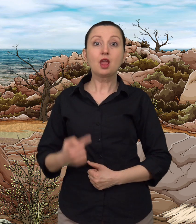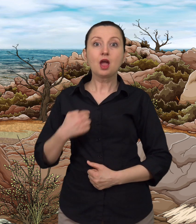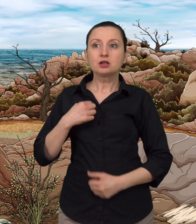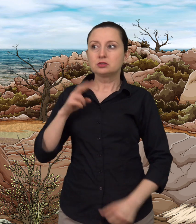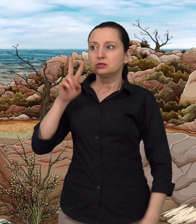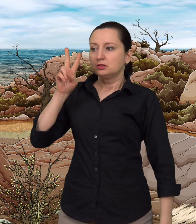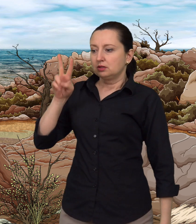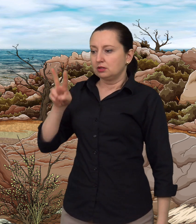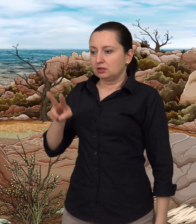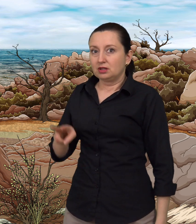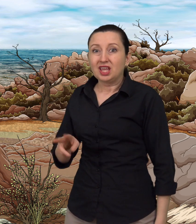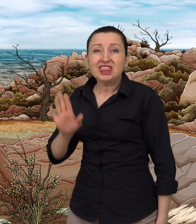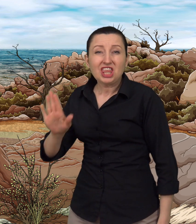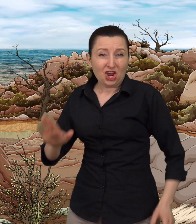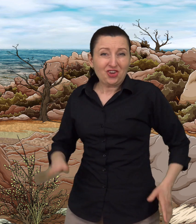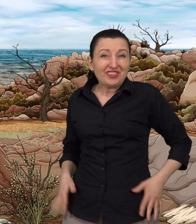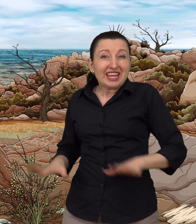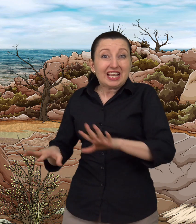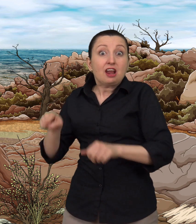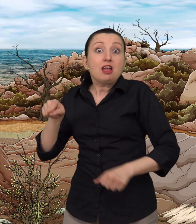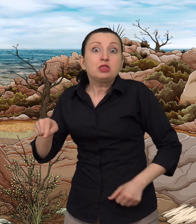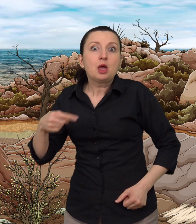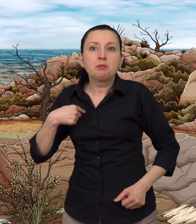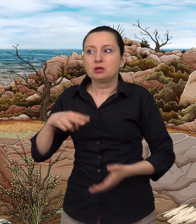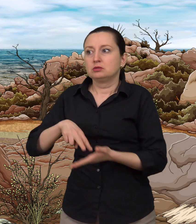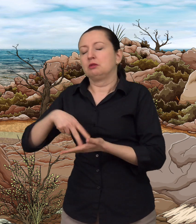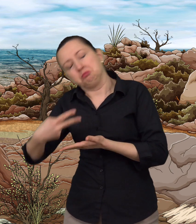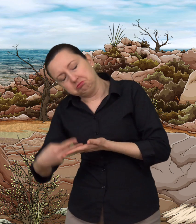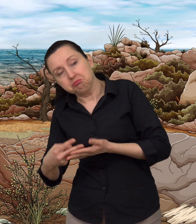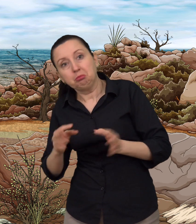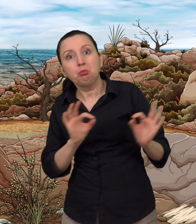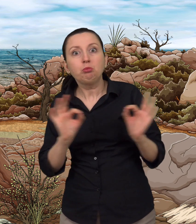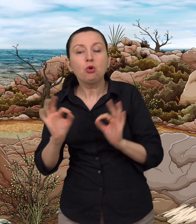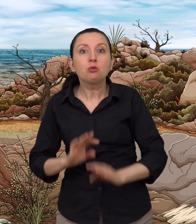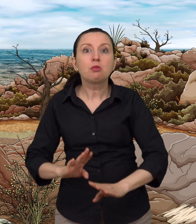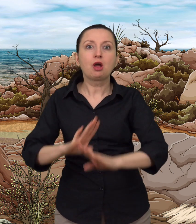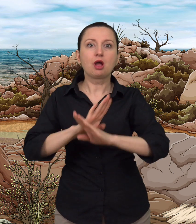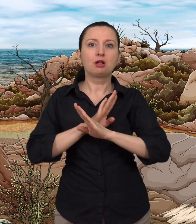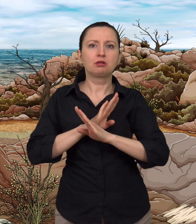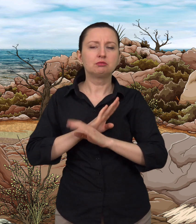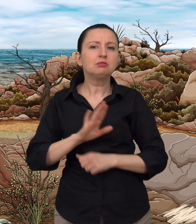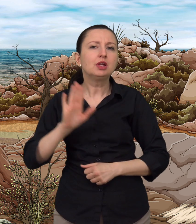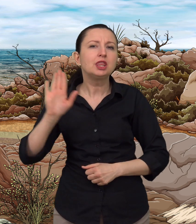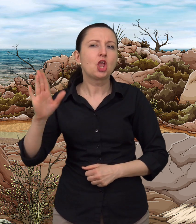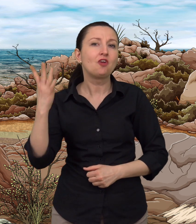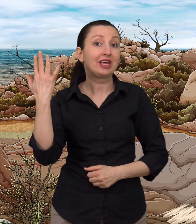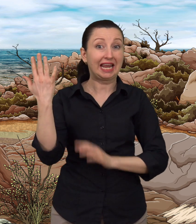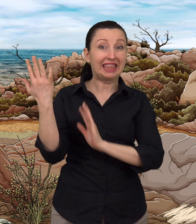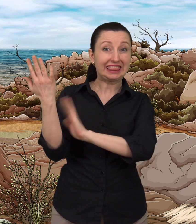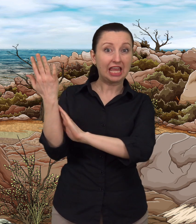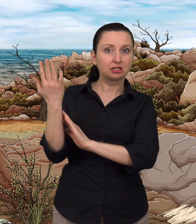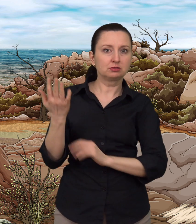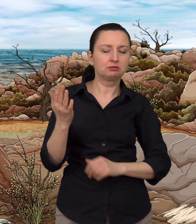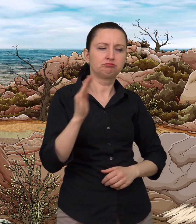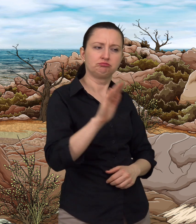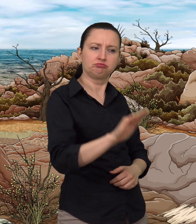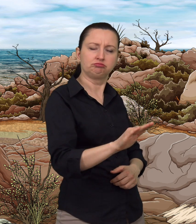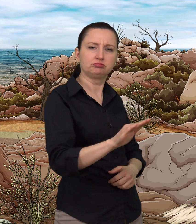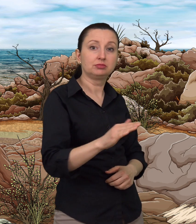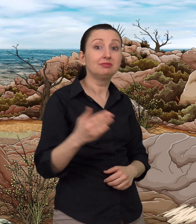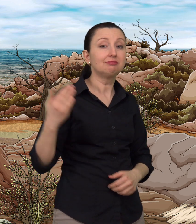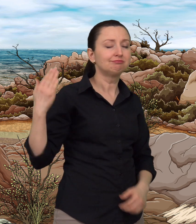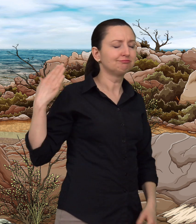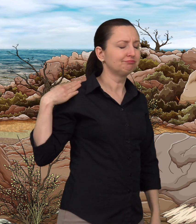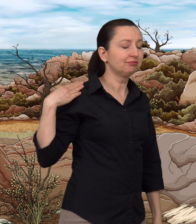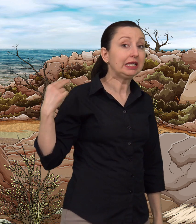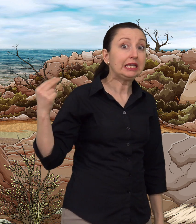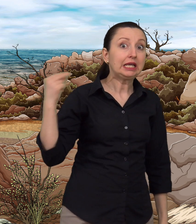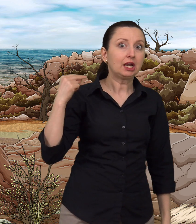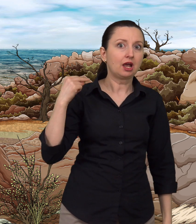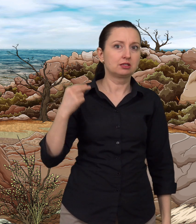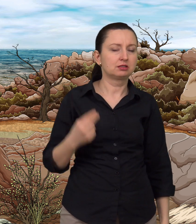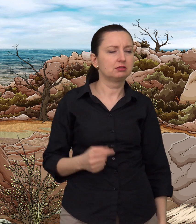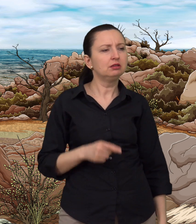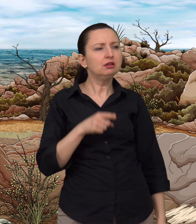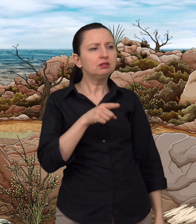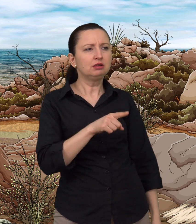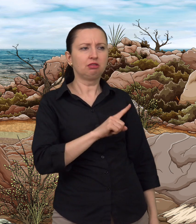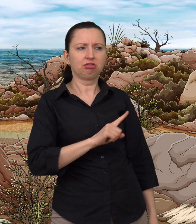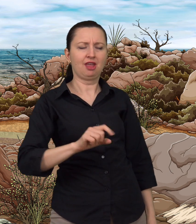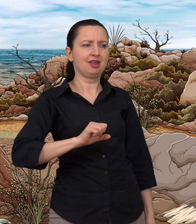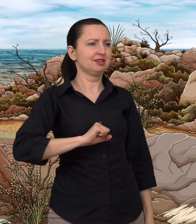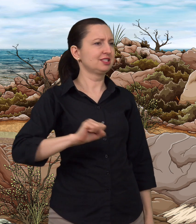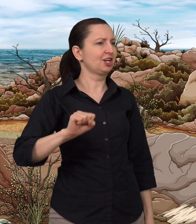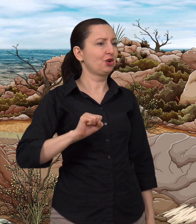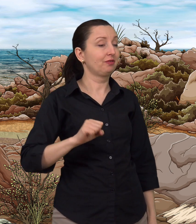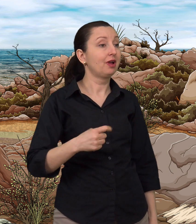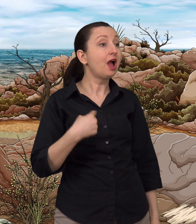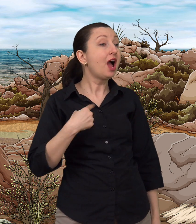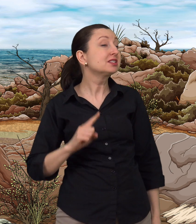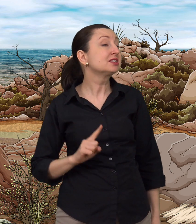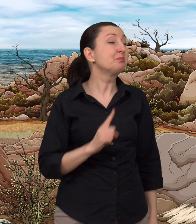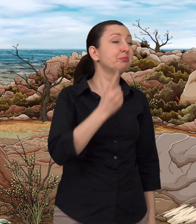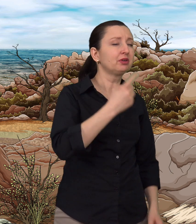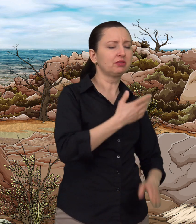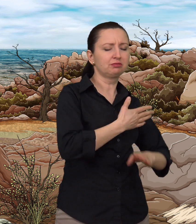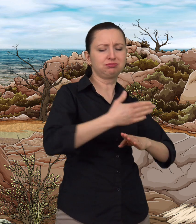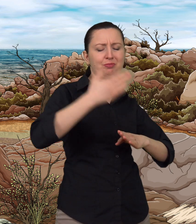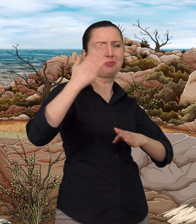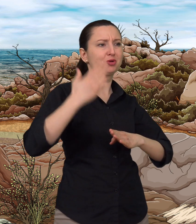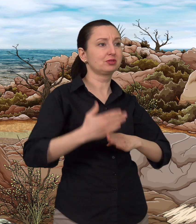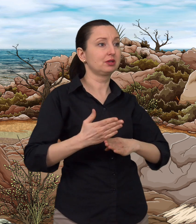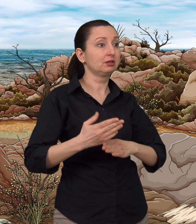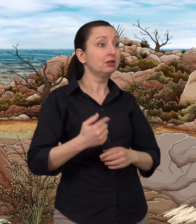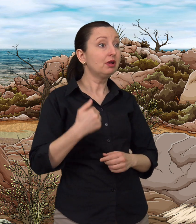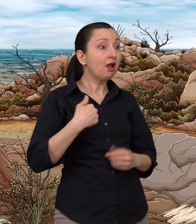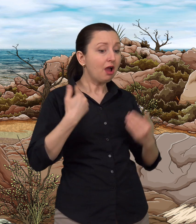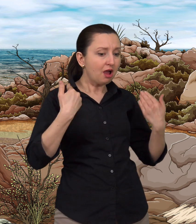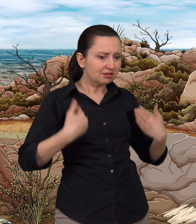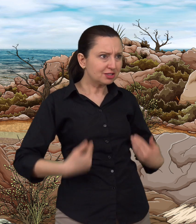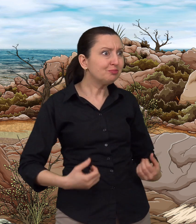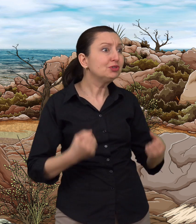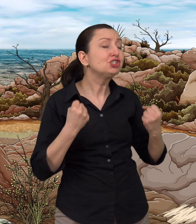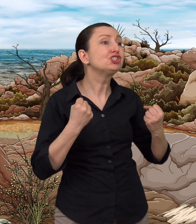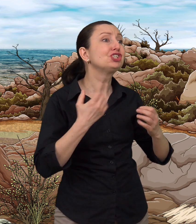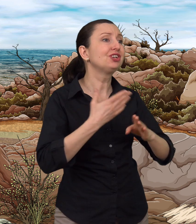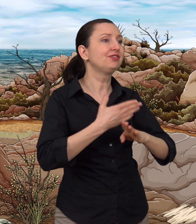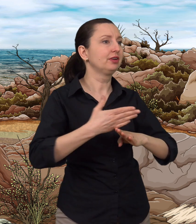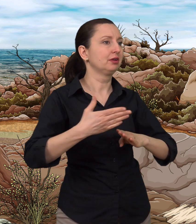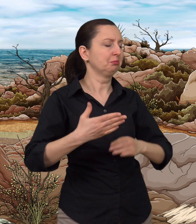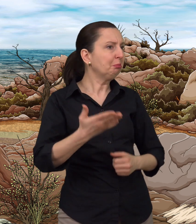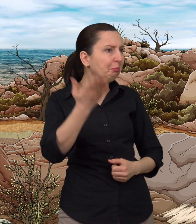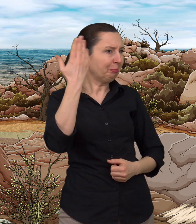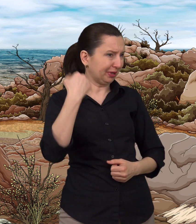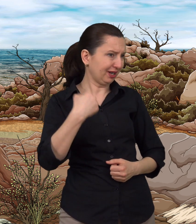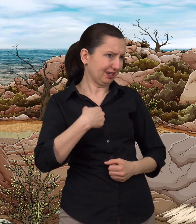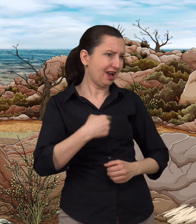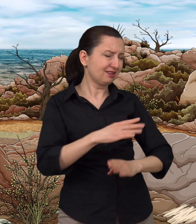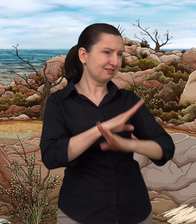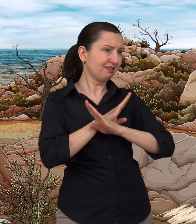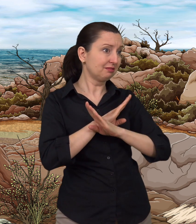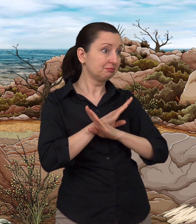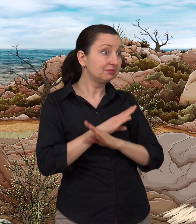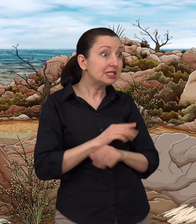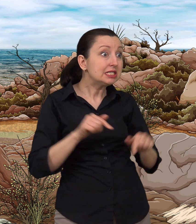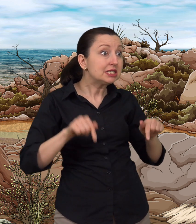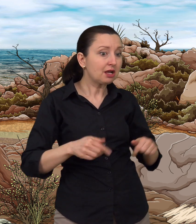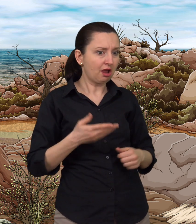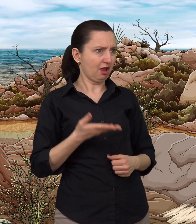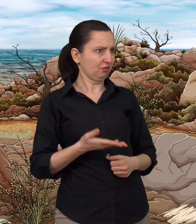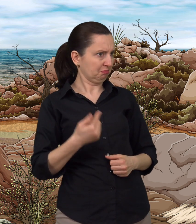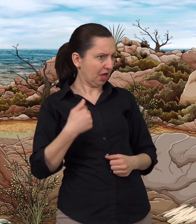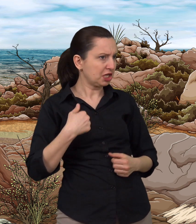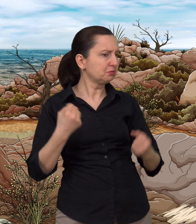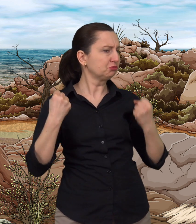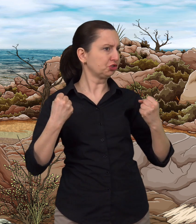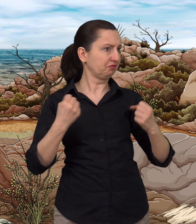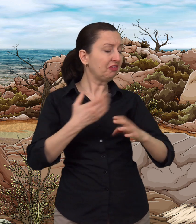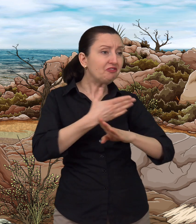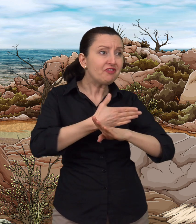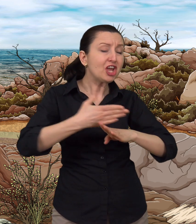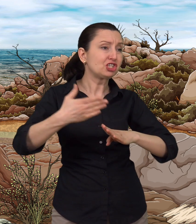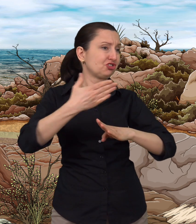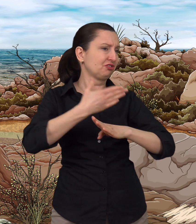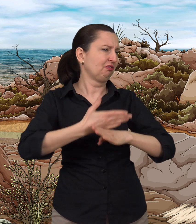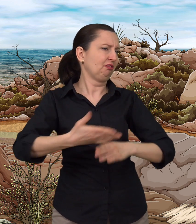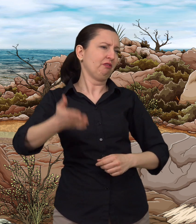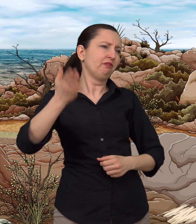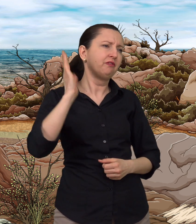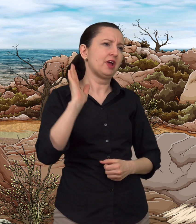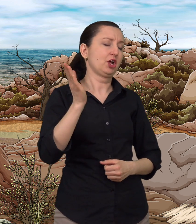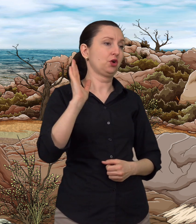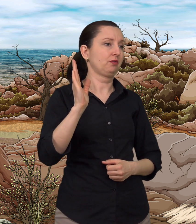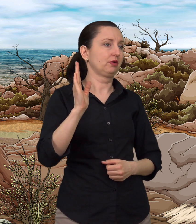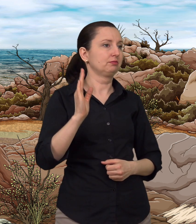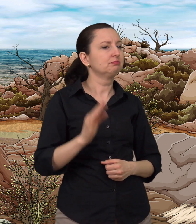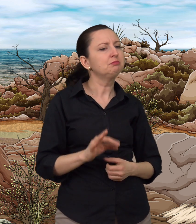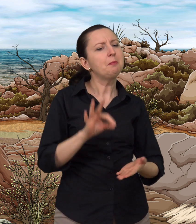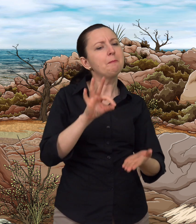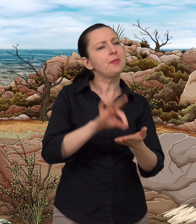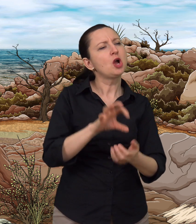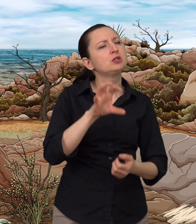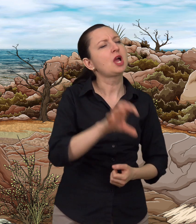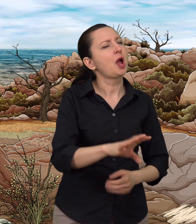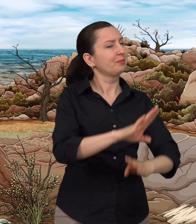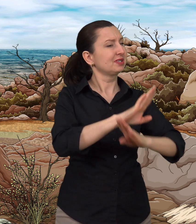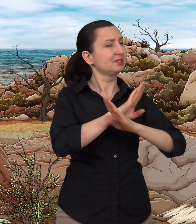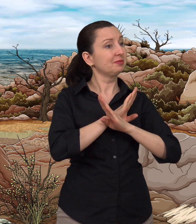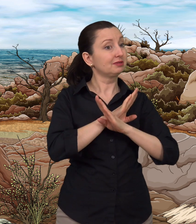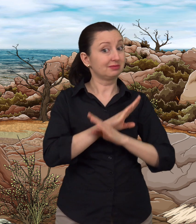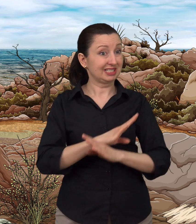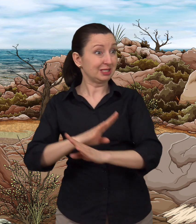But He placed His right hand on me and said, “Do not be afraid. I am the First and the Last, the Living One. I was dead, and behold, now I am alive forever and ever!